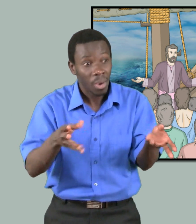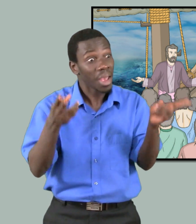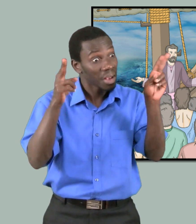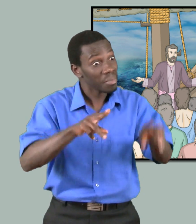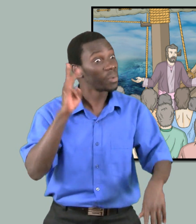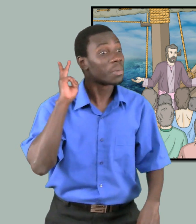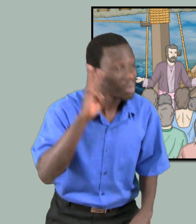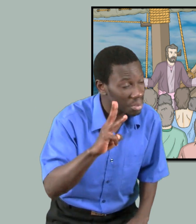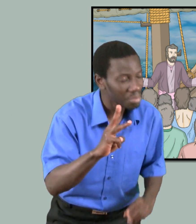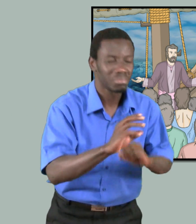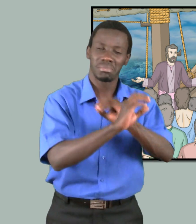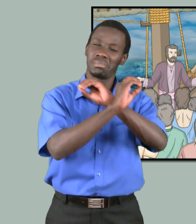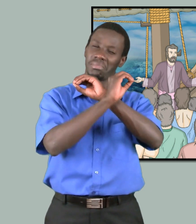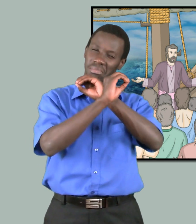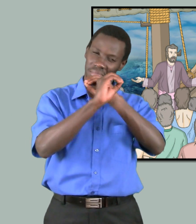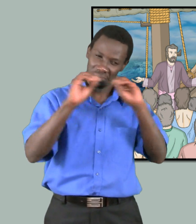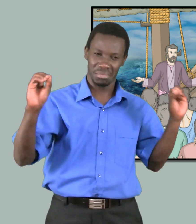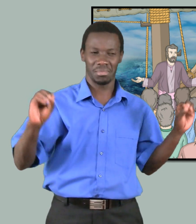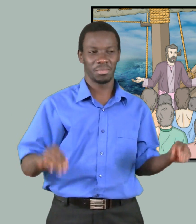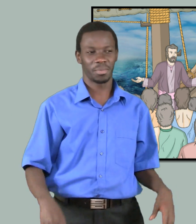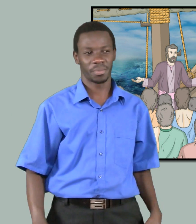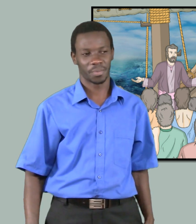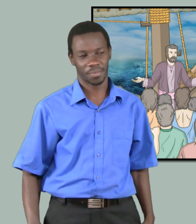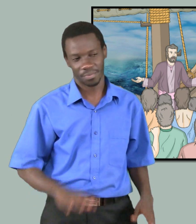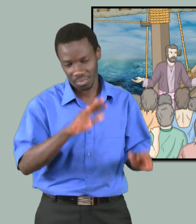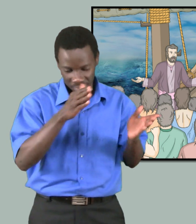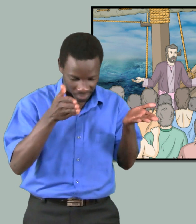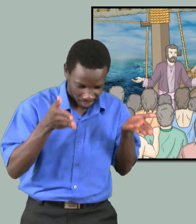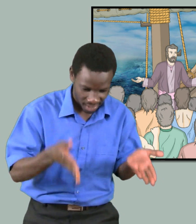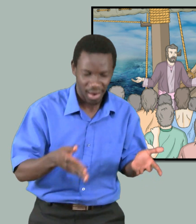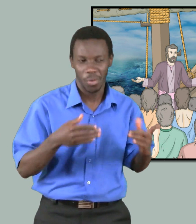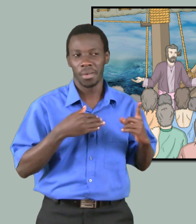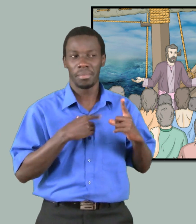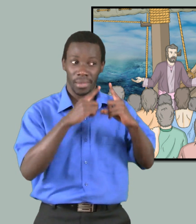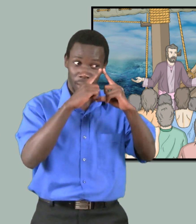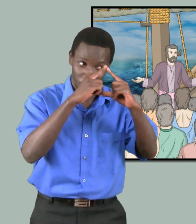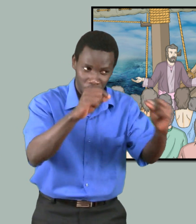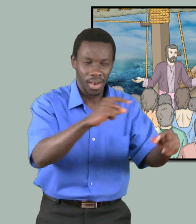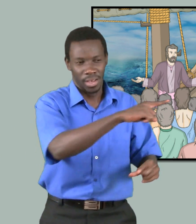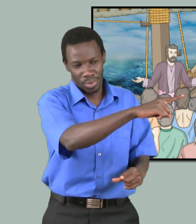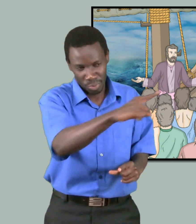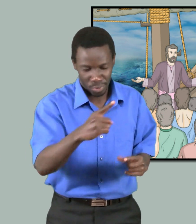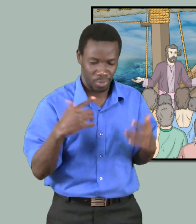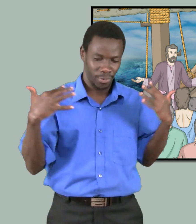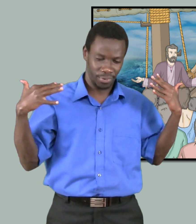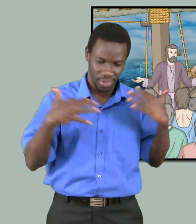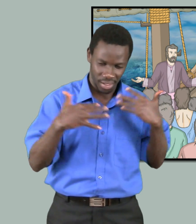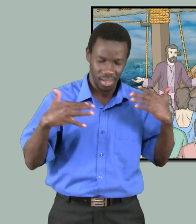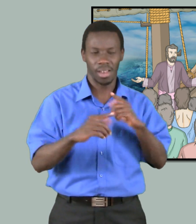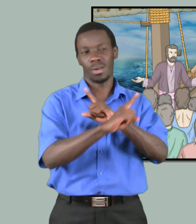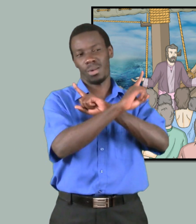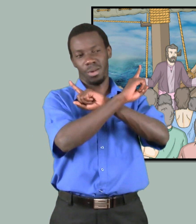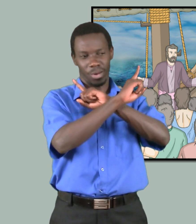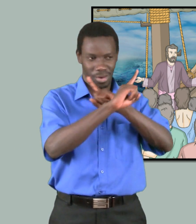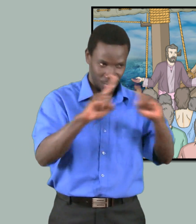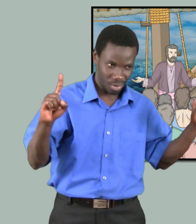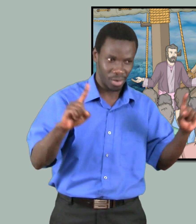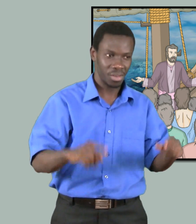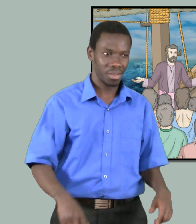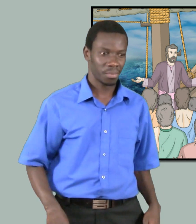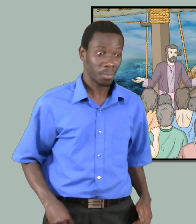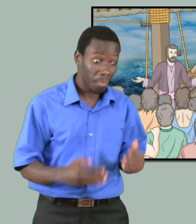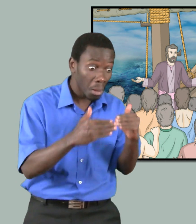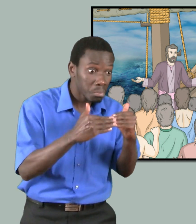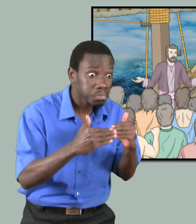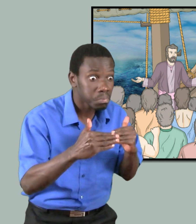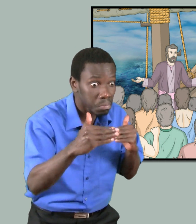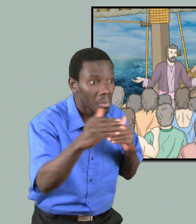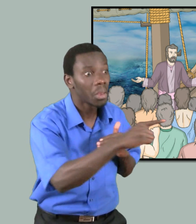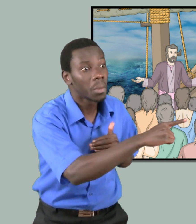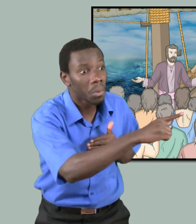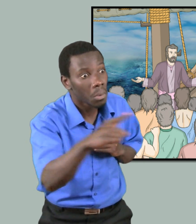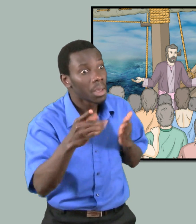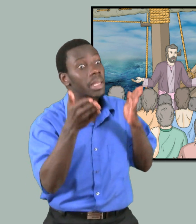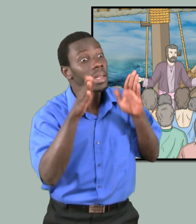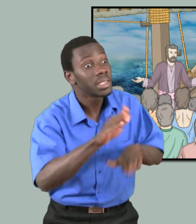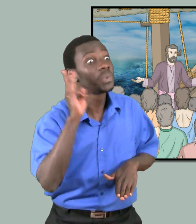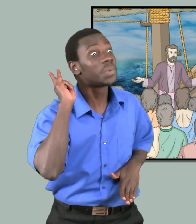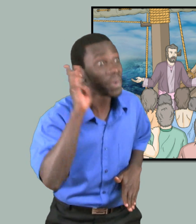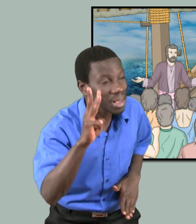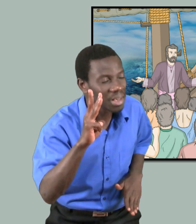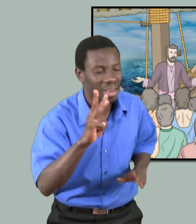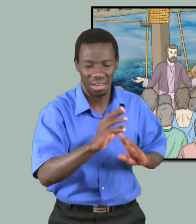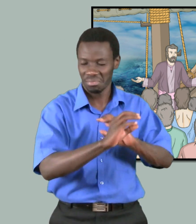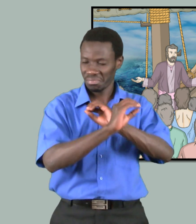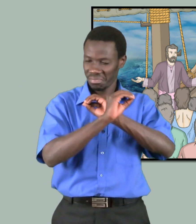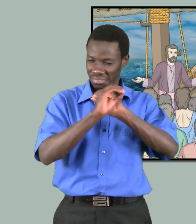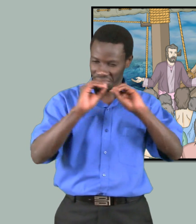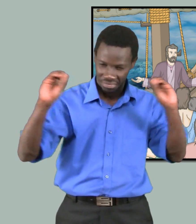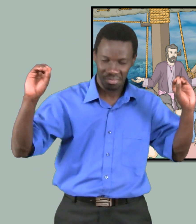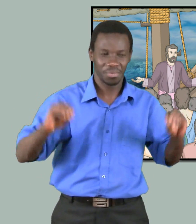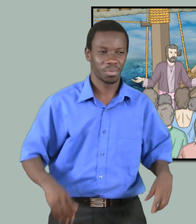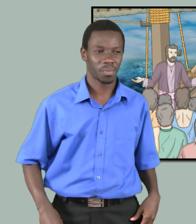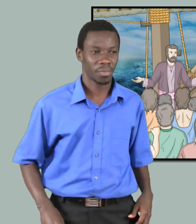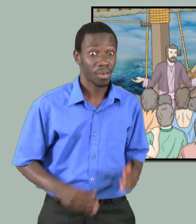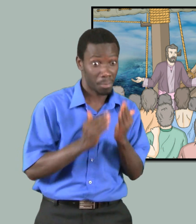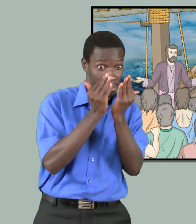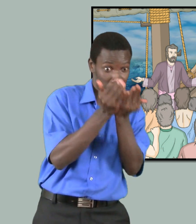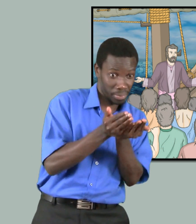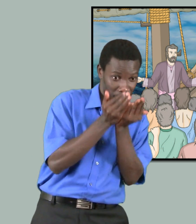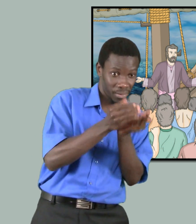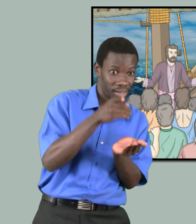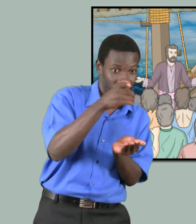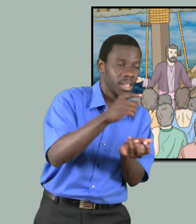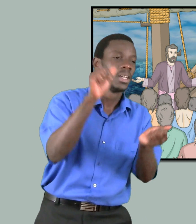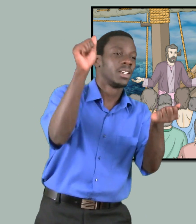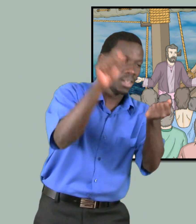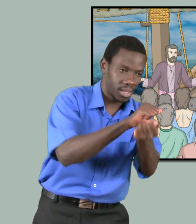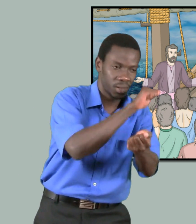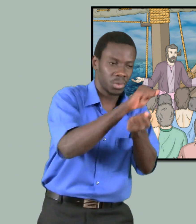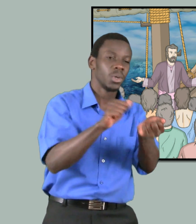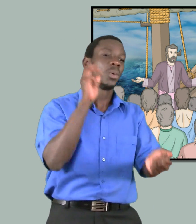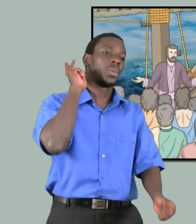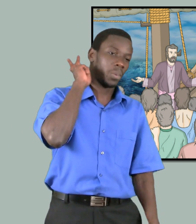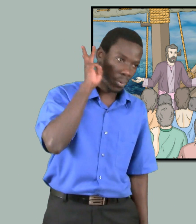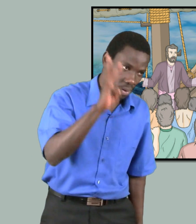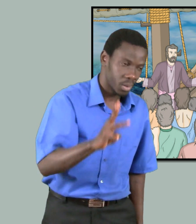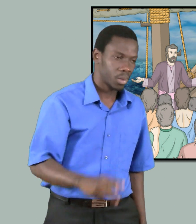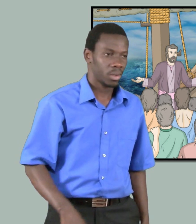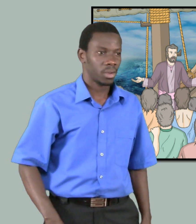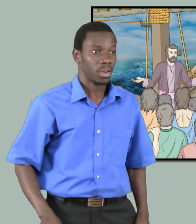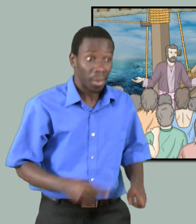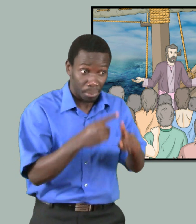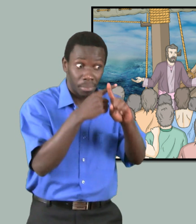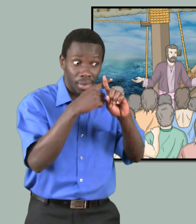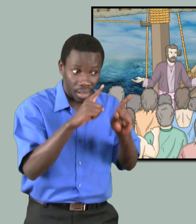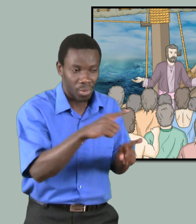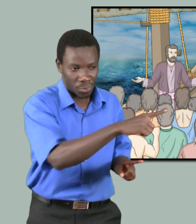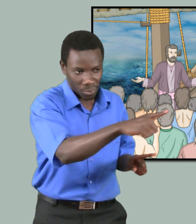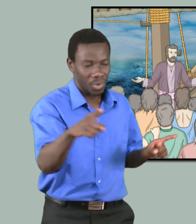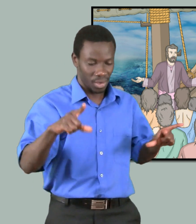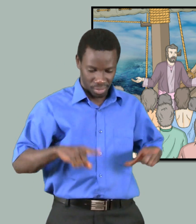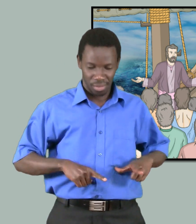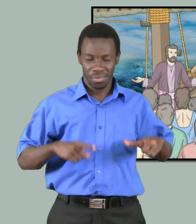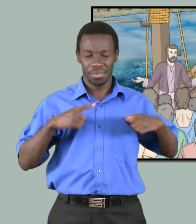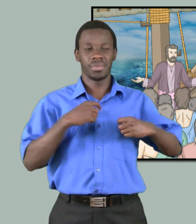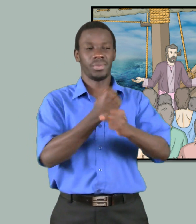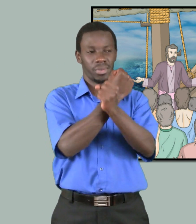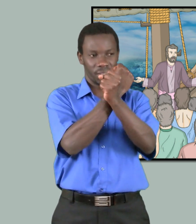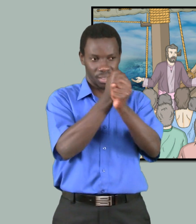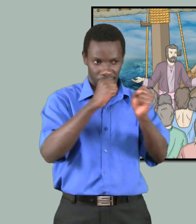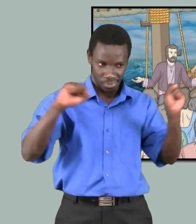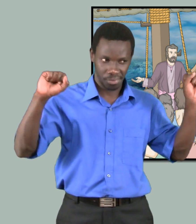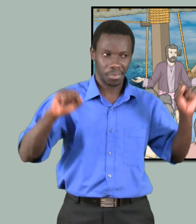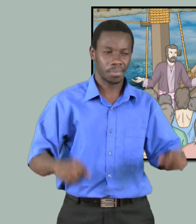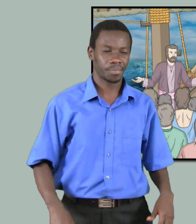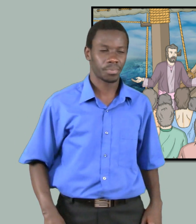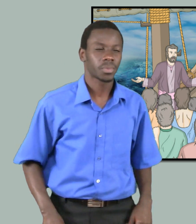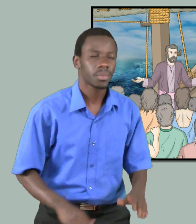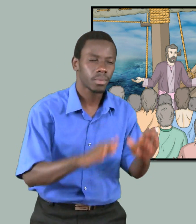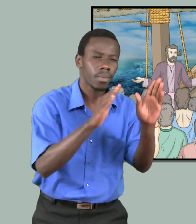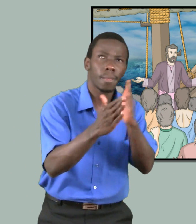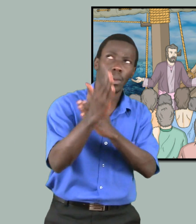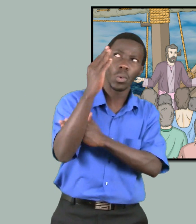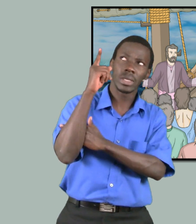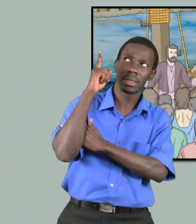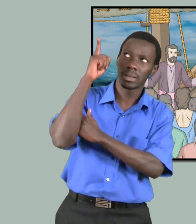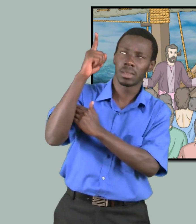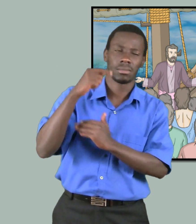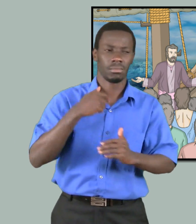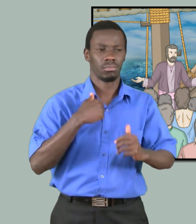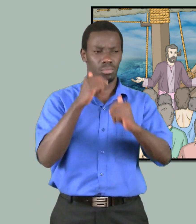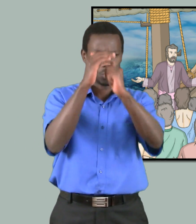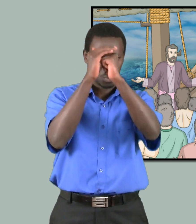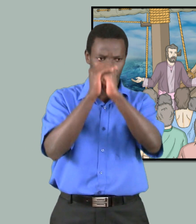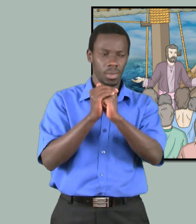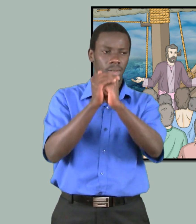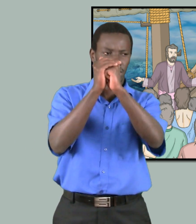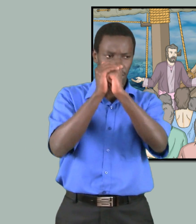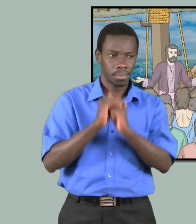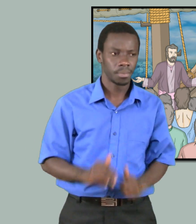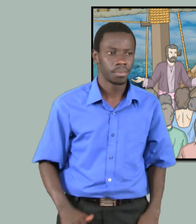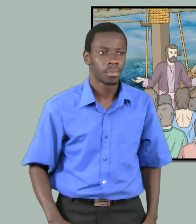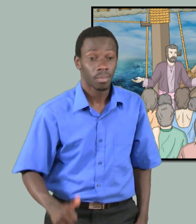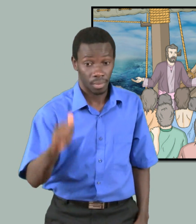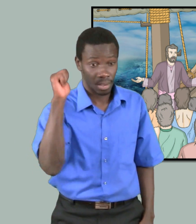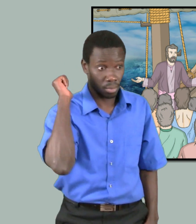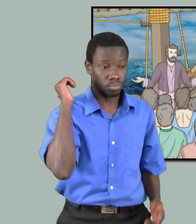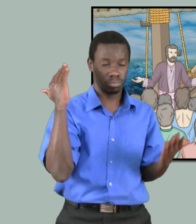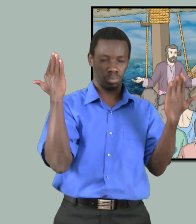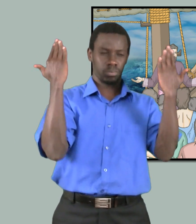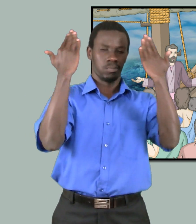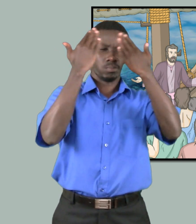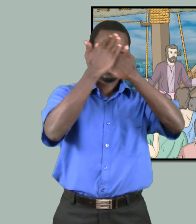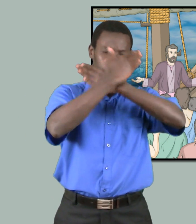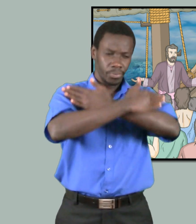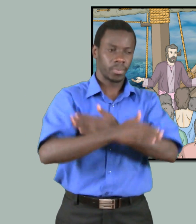But now I urge you to keep up your courage, because you will not experience any loss of life, but only of the ship.